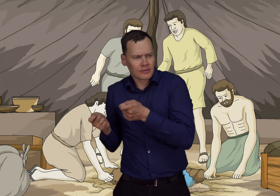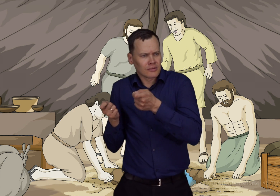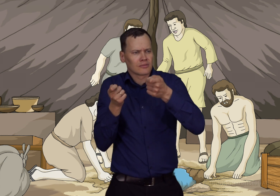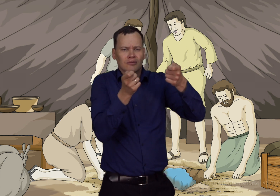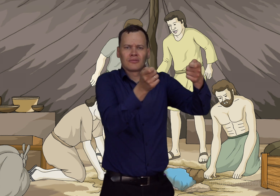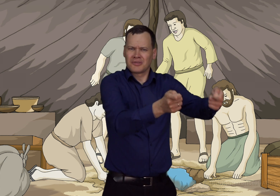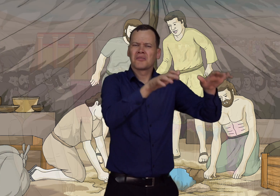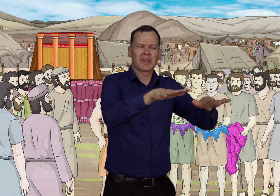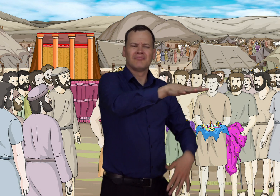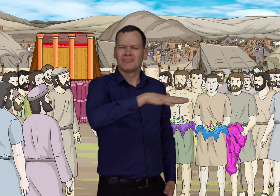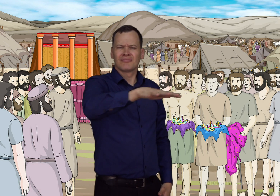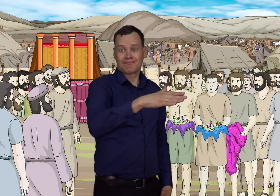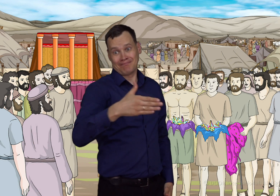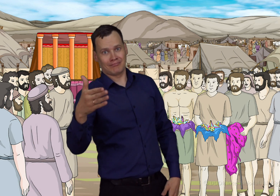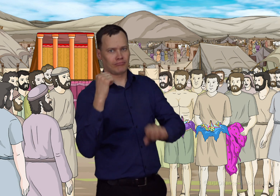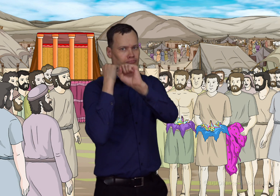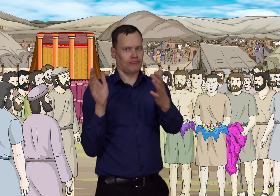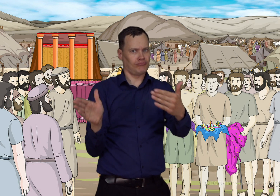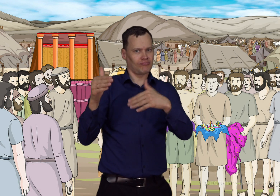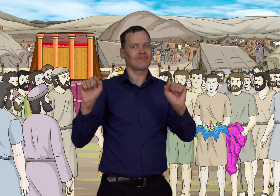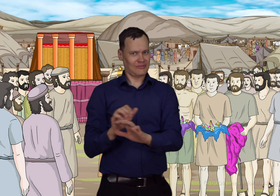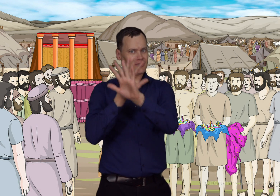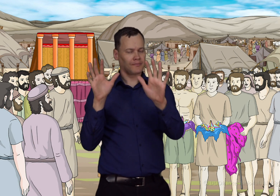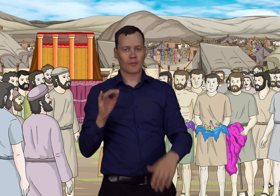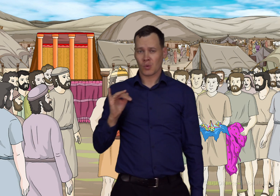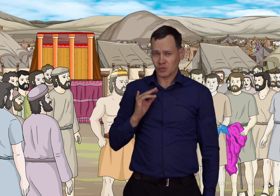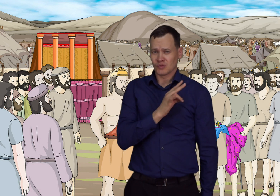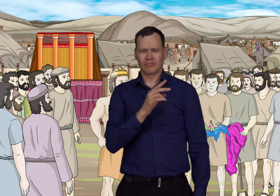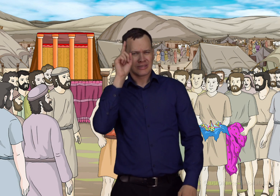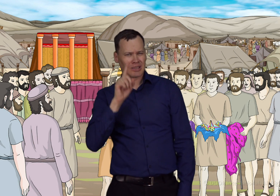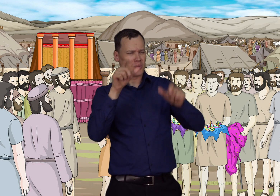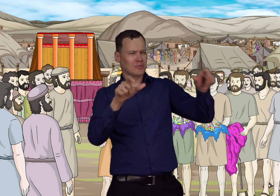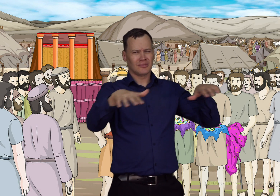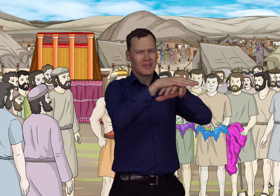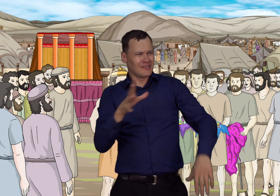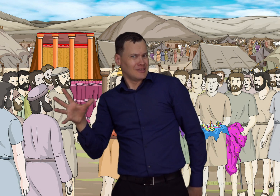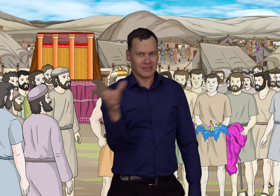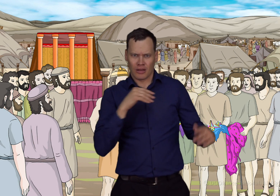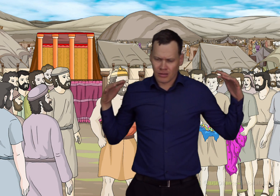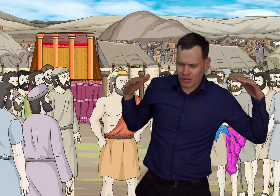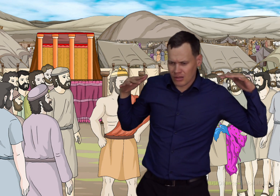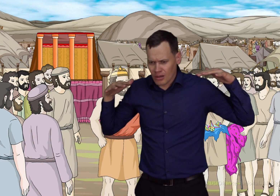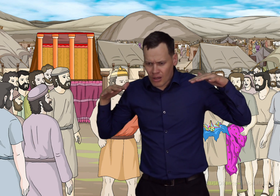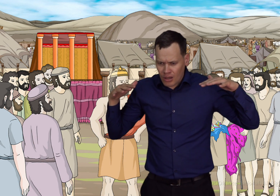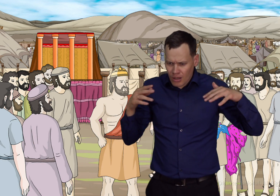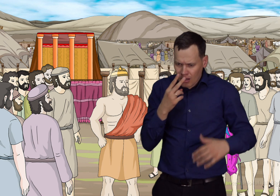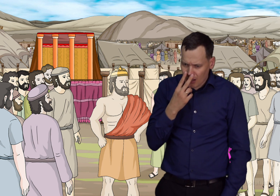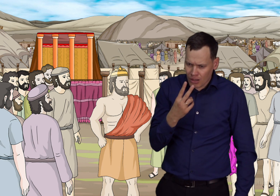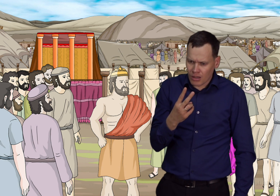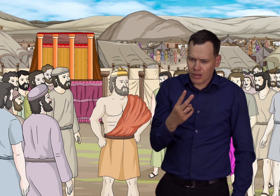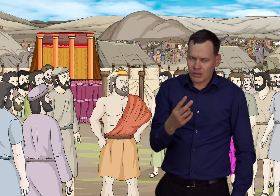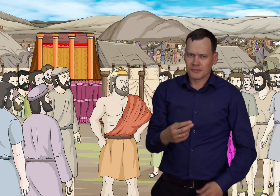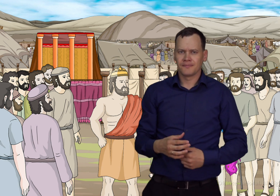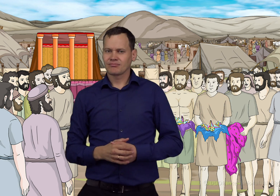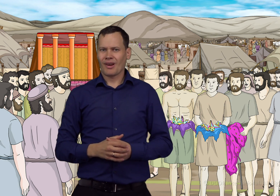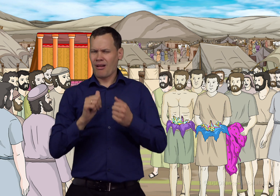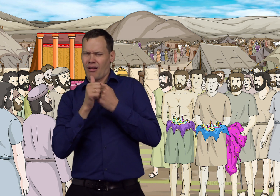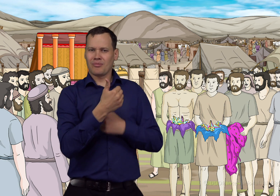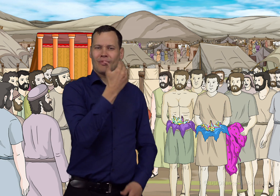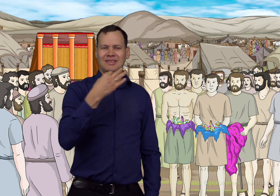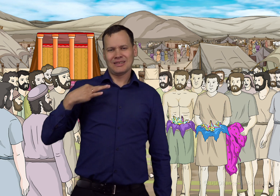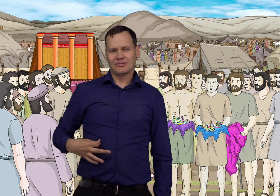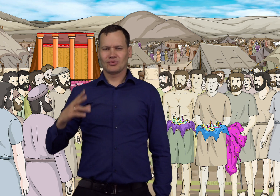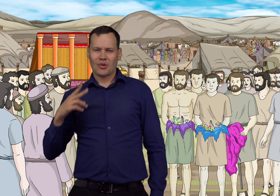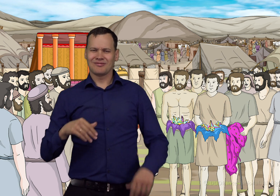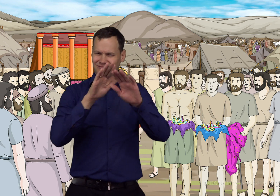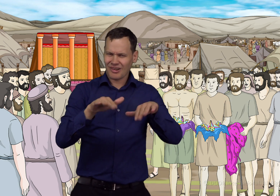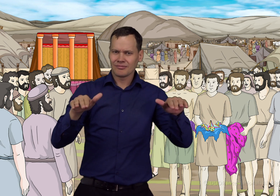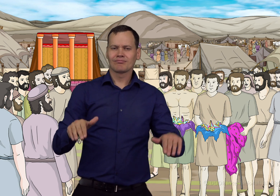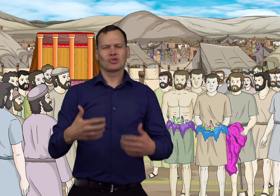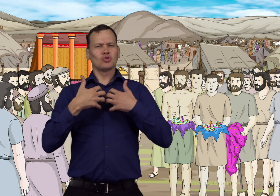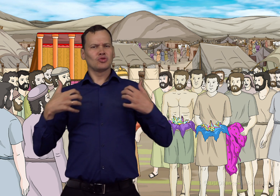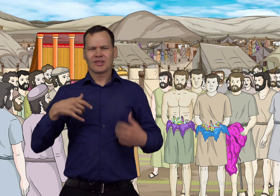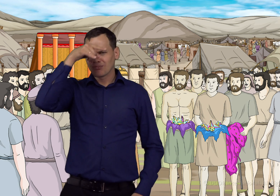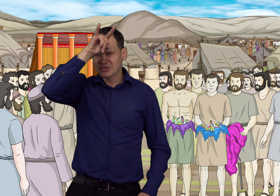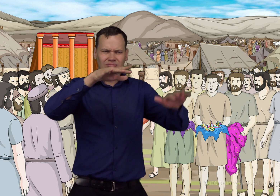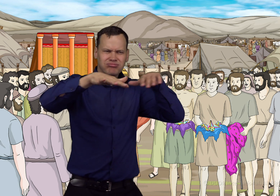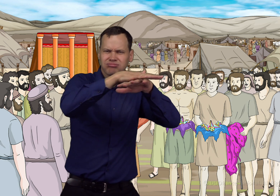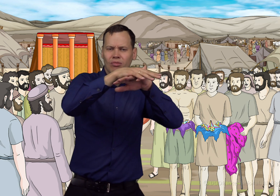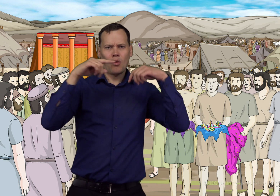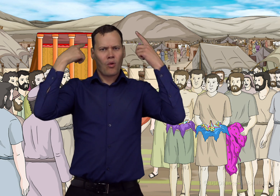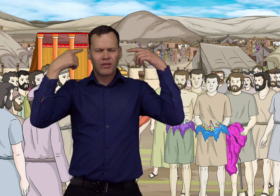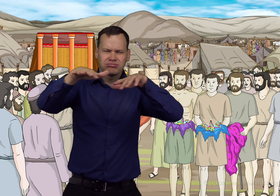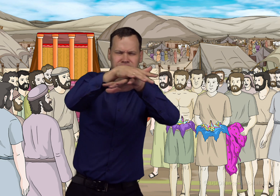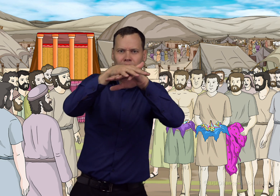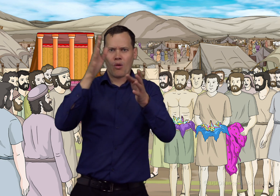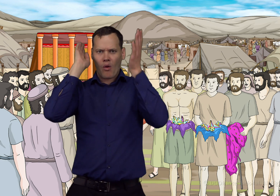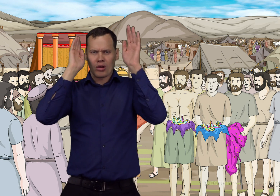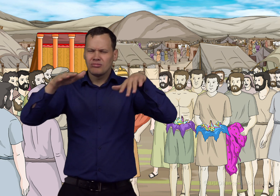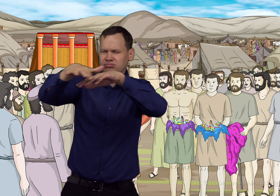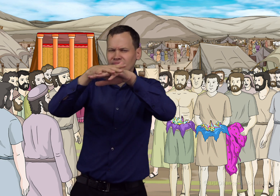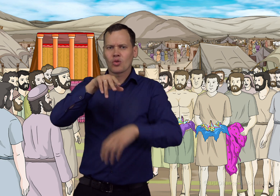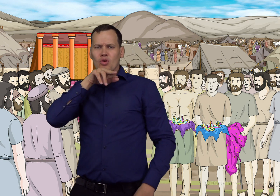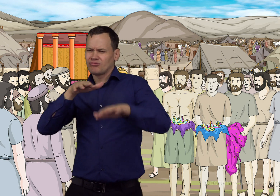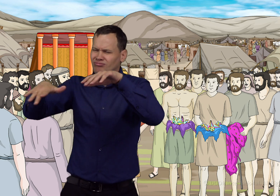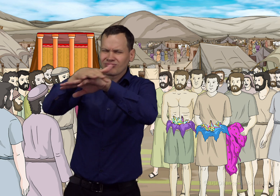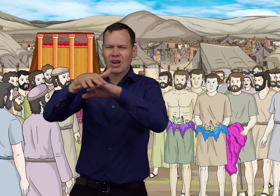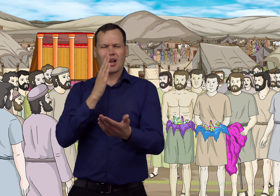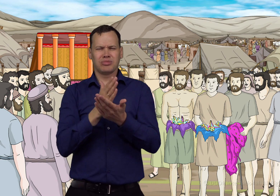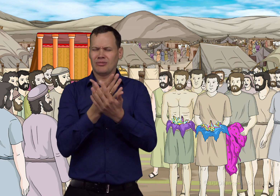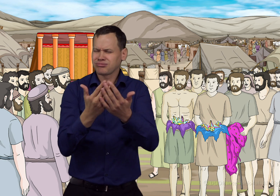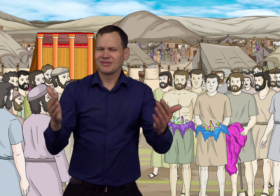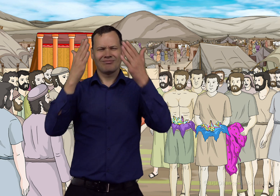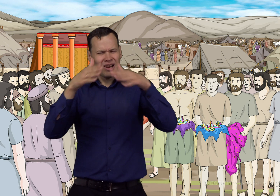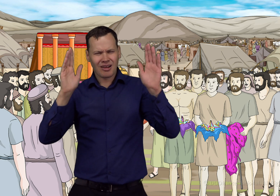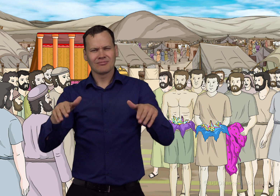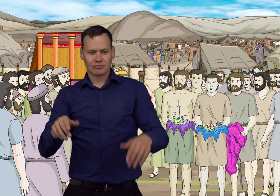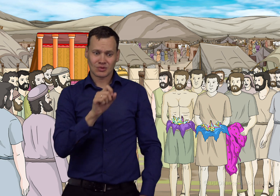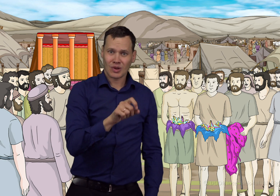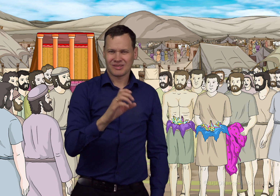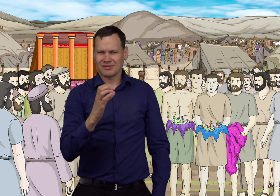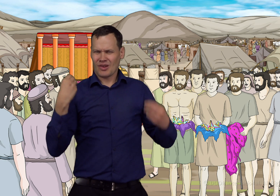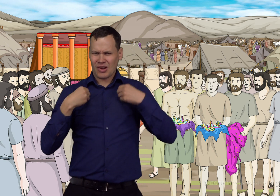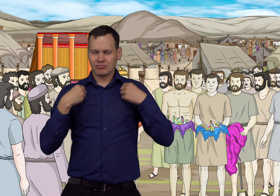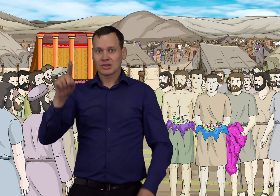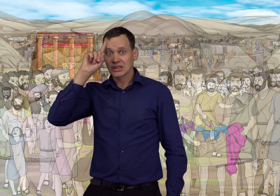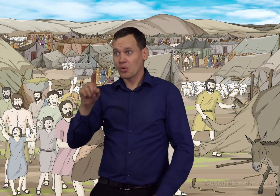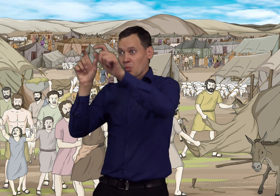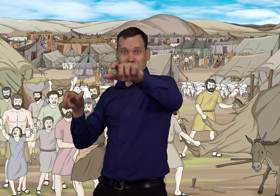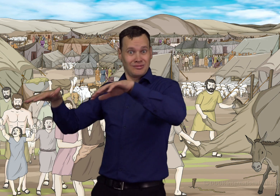They took the things from inside the tent, brought them to Joshua and all the Israelites, and spread them out before the LORD.